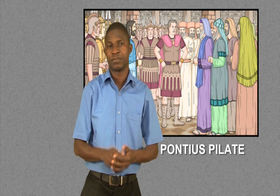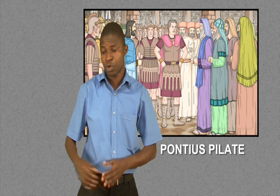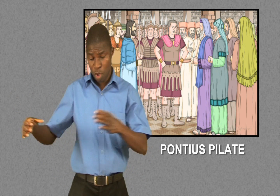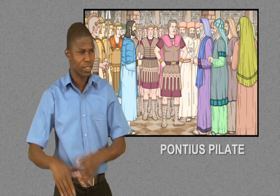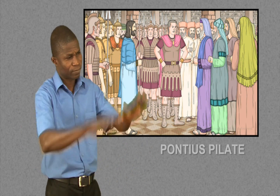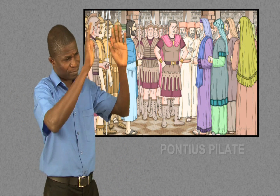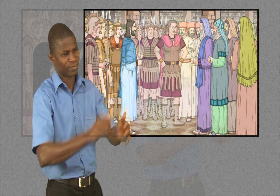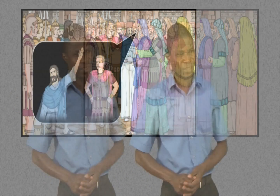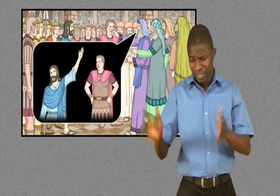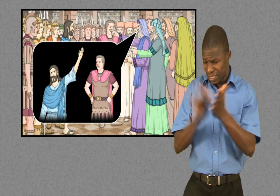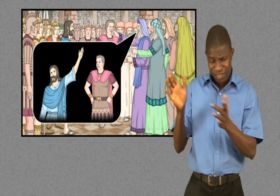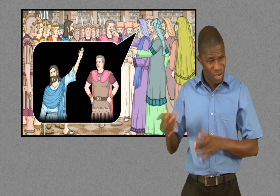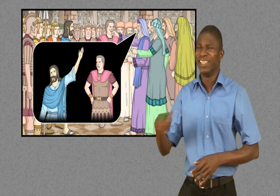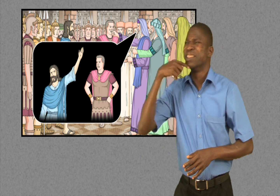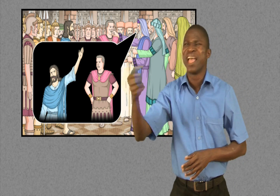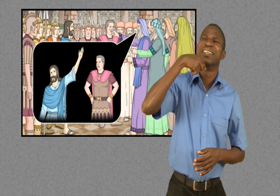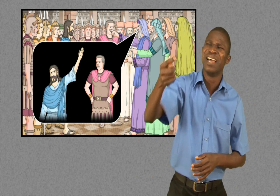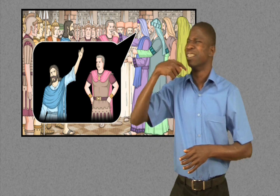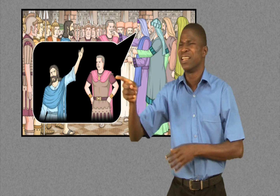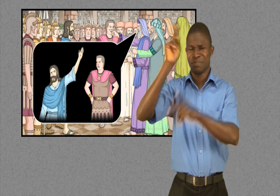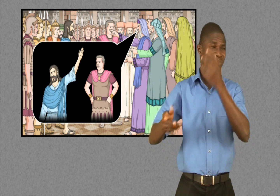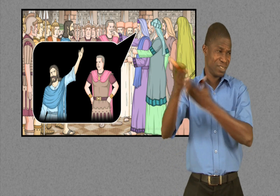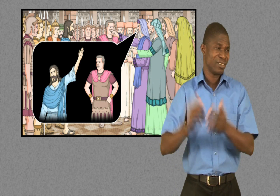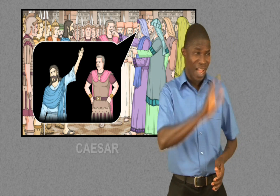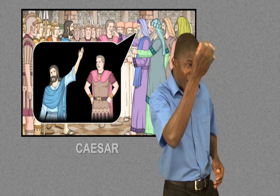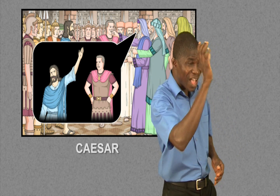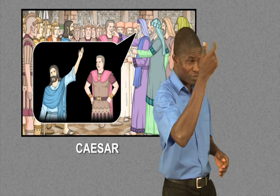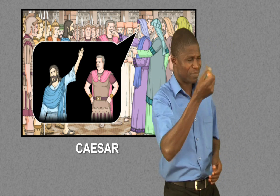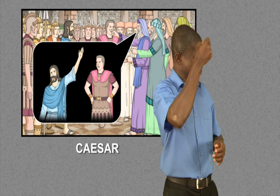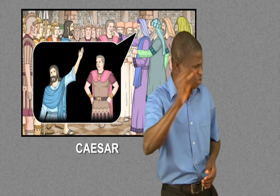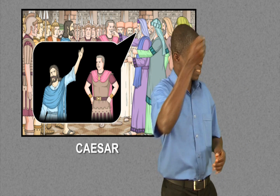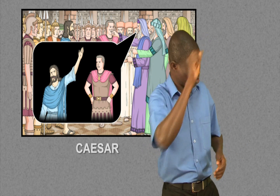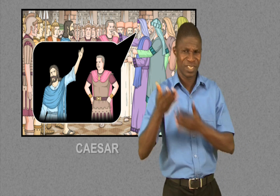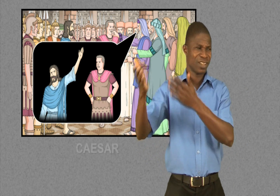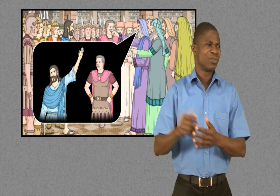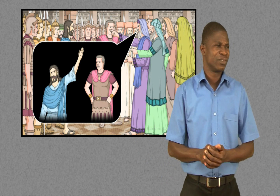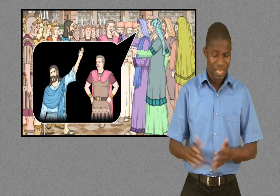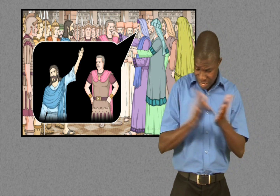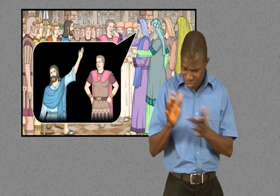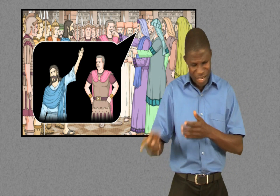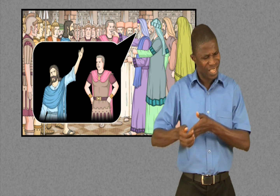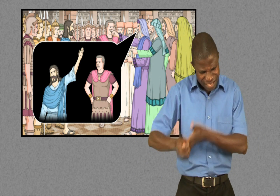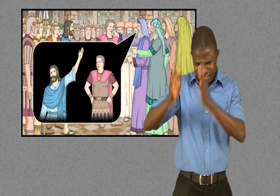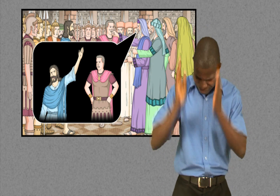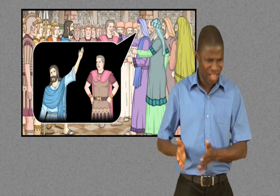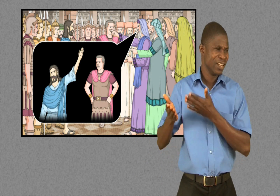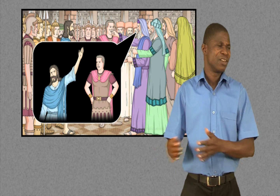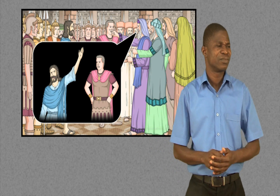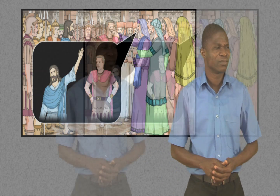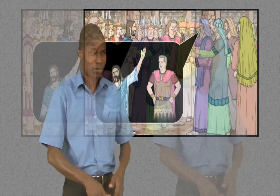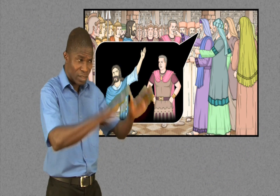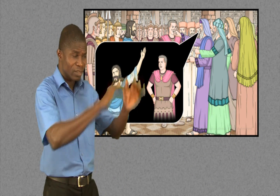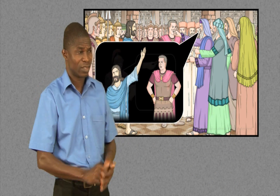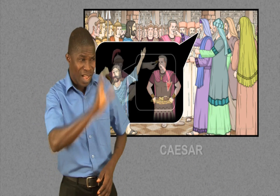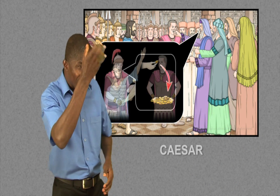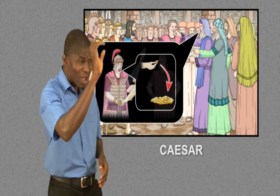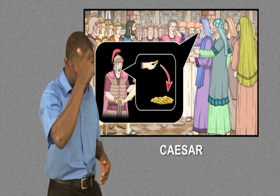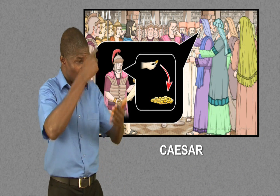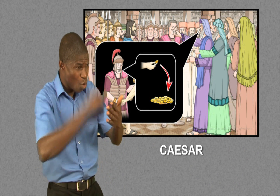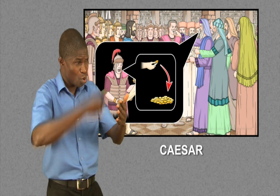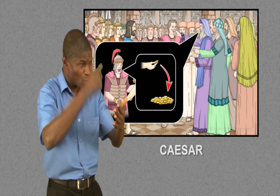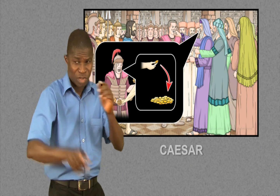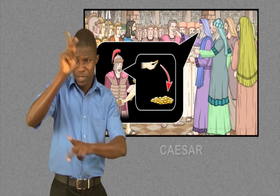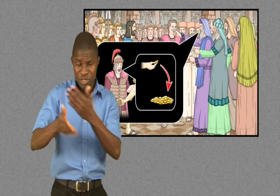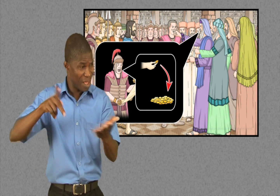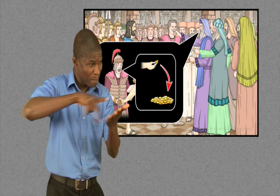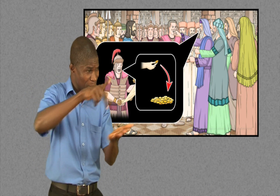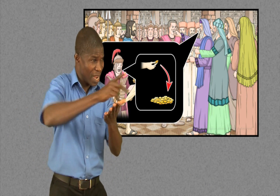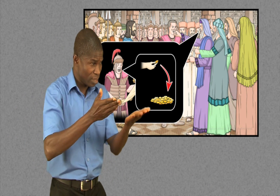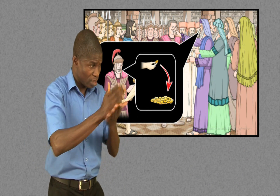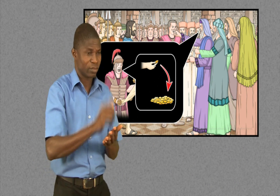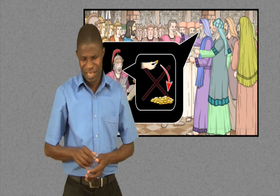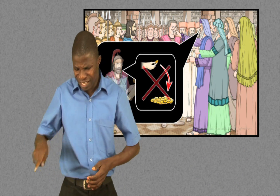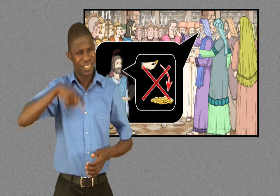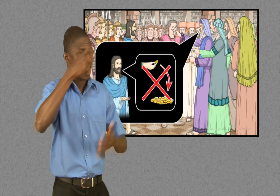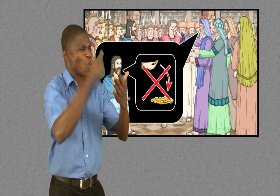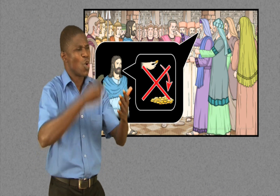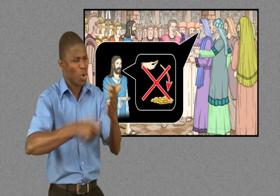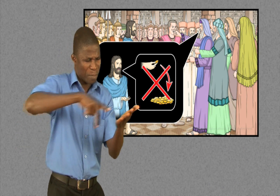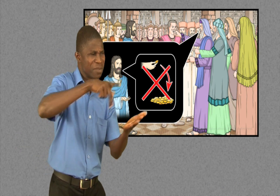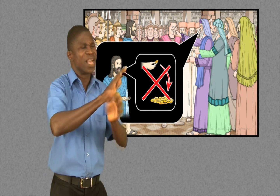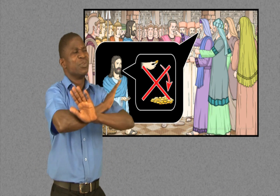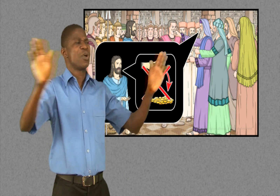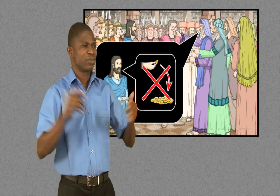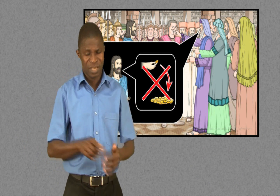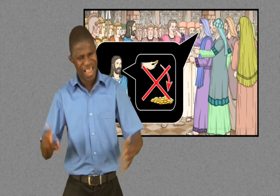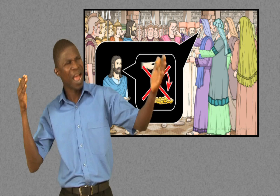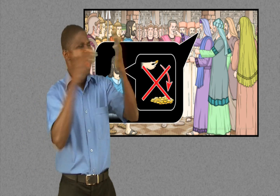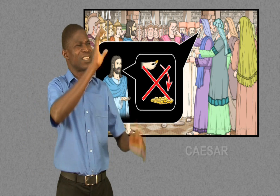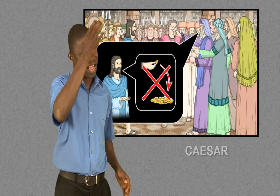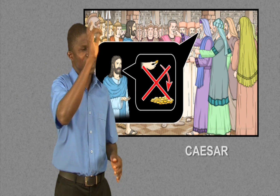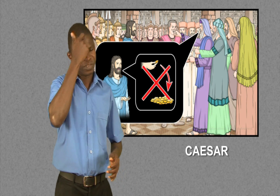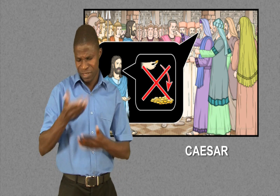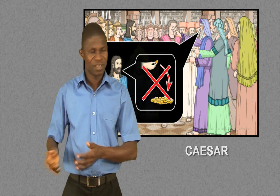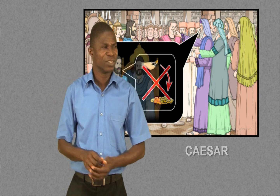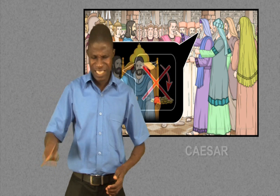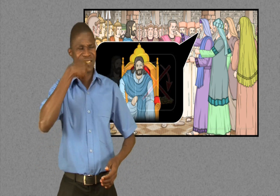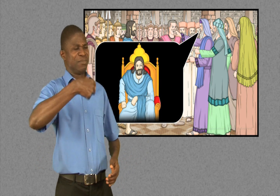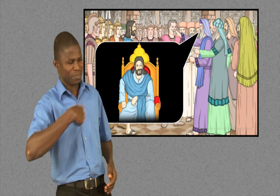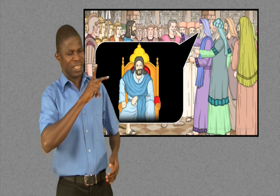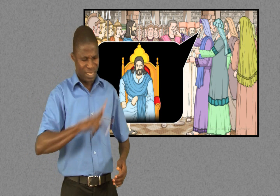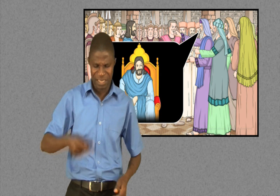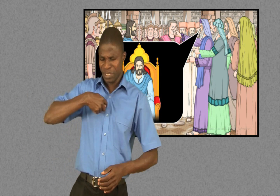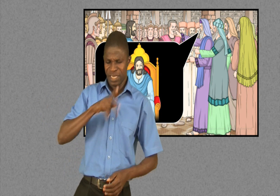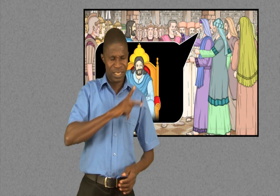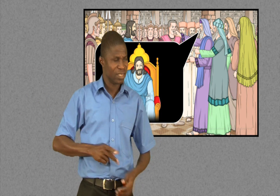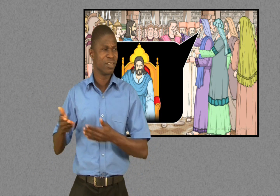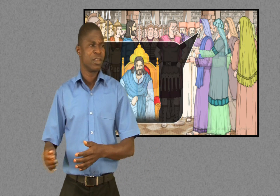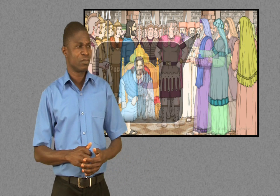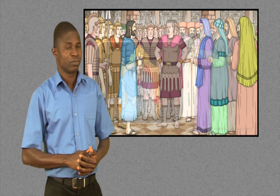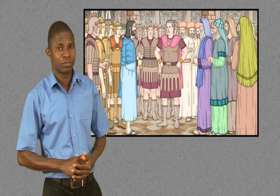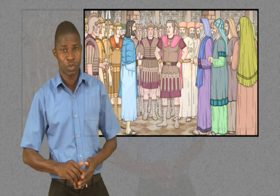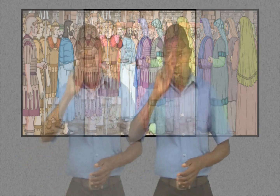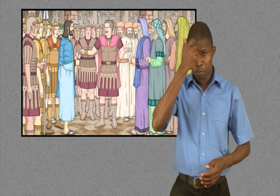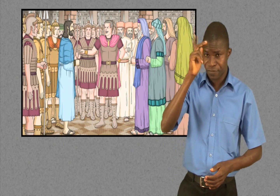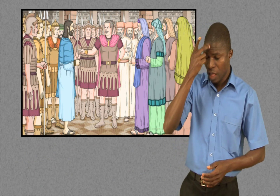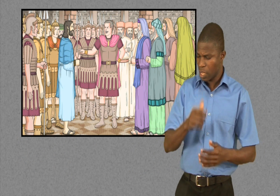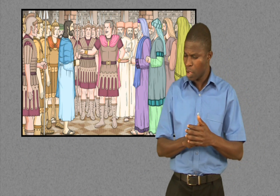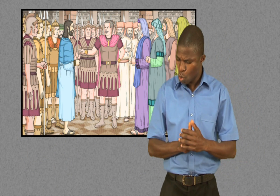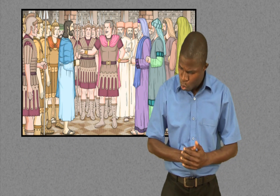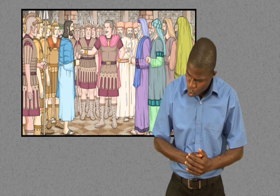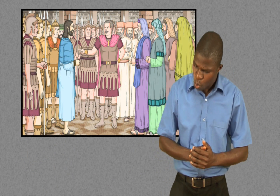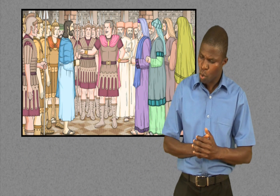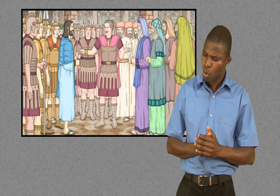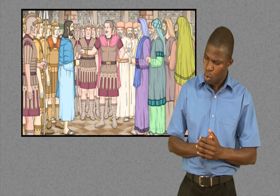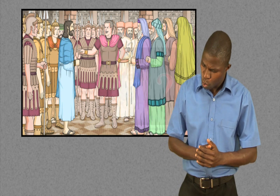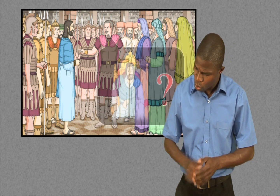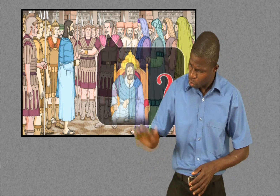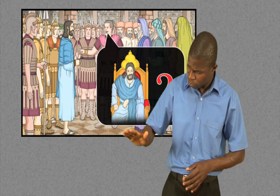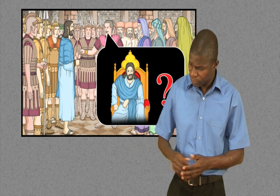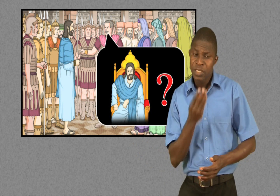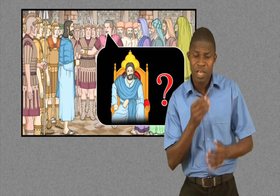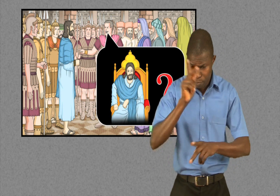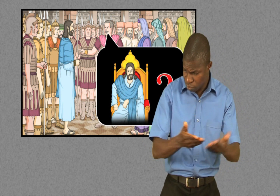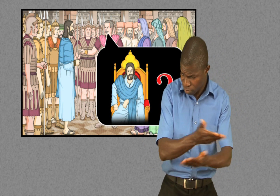And they began to accuse Him, saying, “We found this man subverting our nation, forbidding payment of taxes to Caesar, and proclaiming Himself to be Christ, a King.”